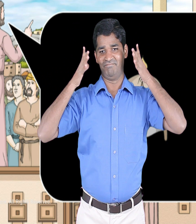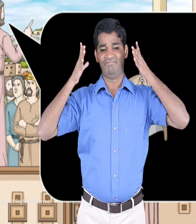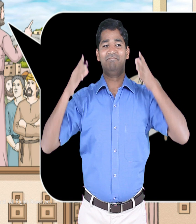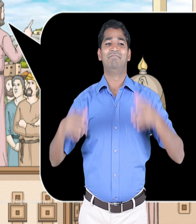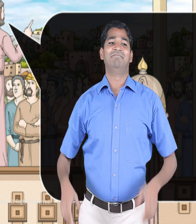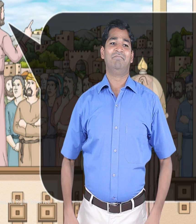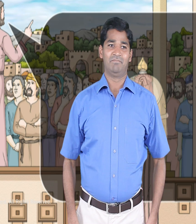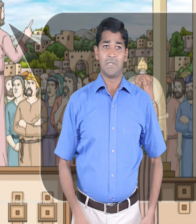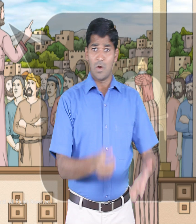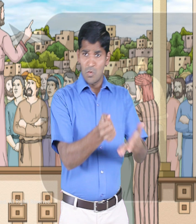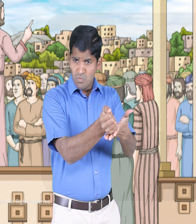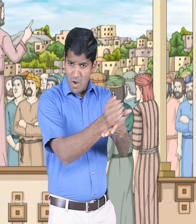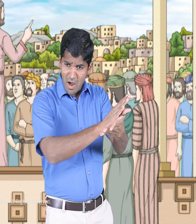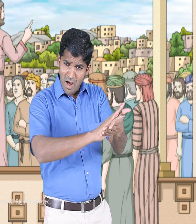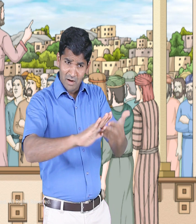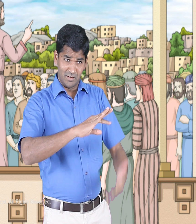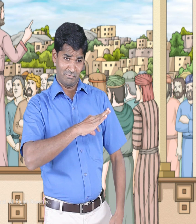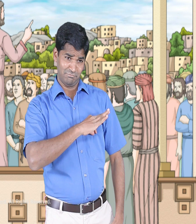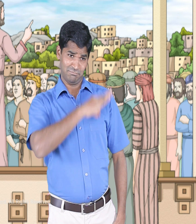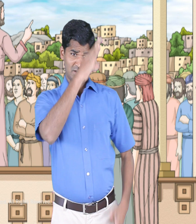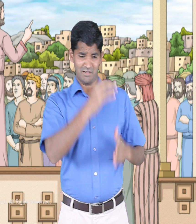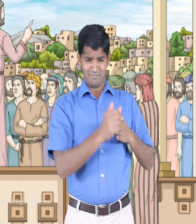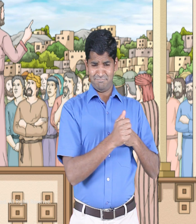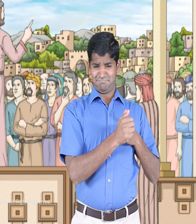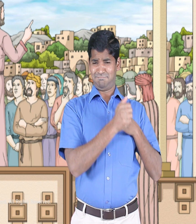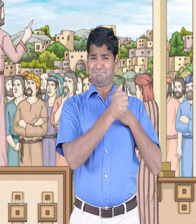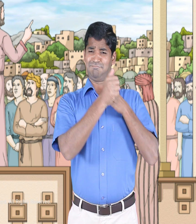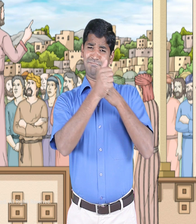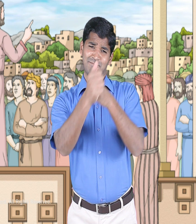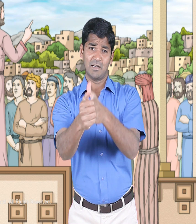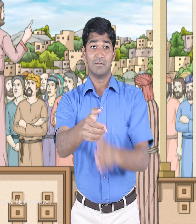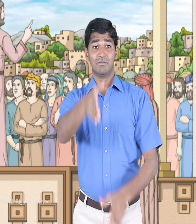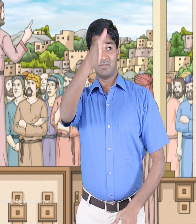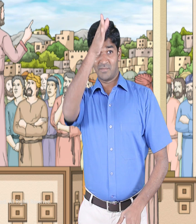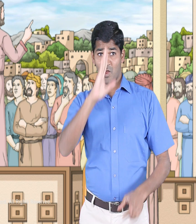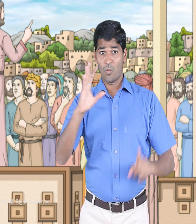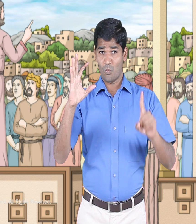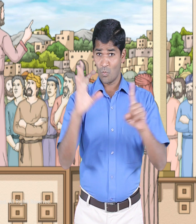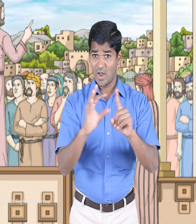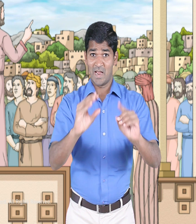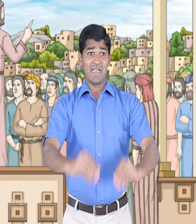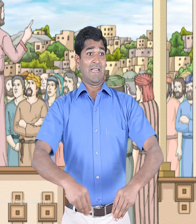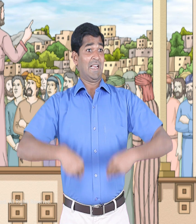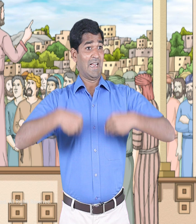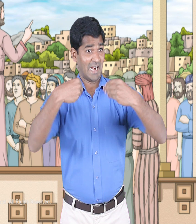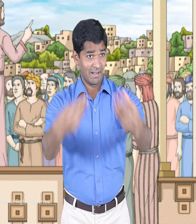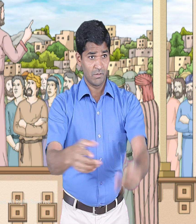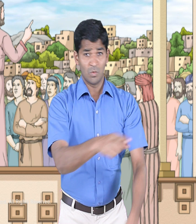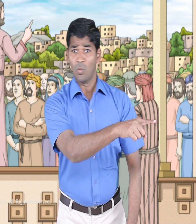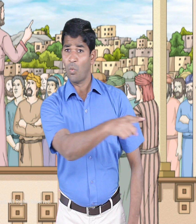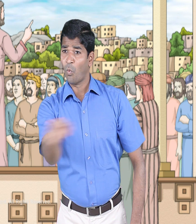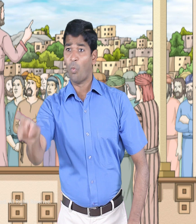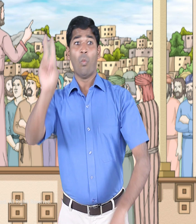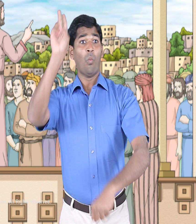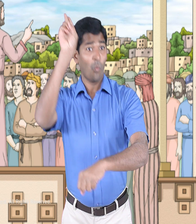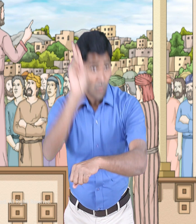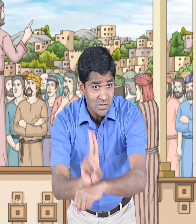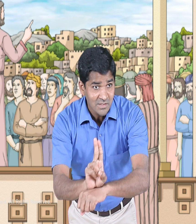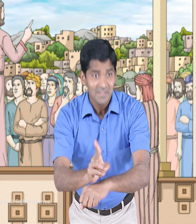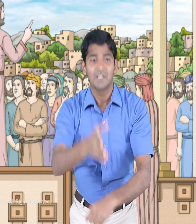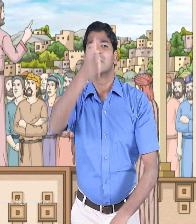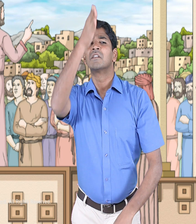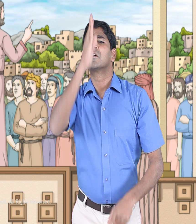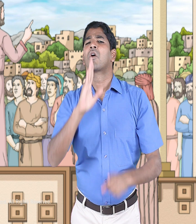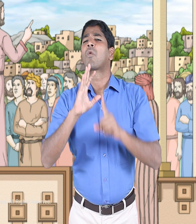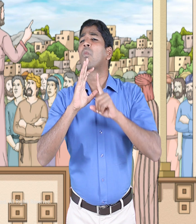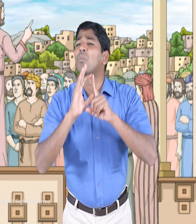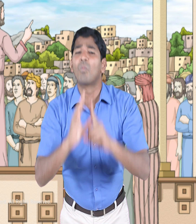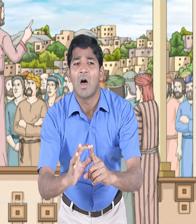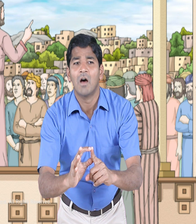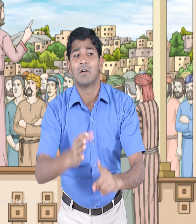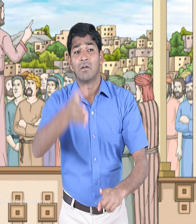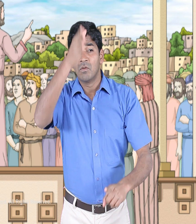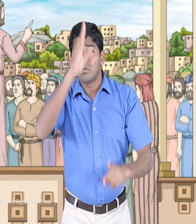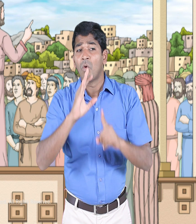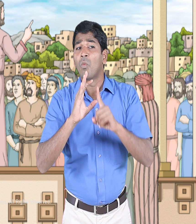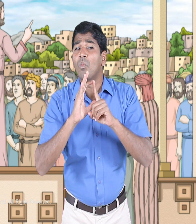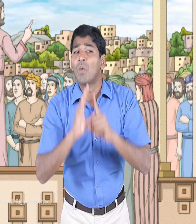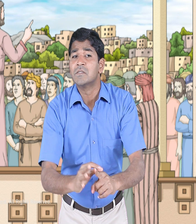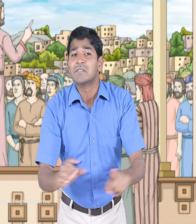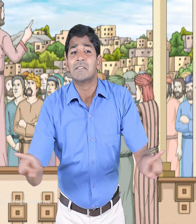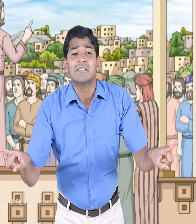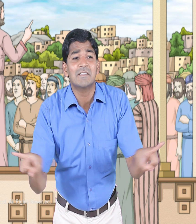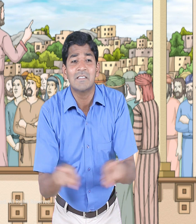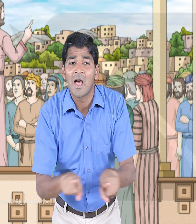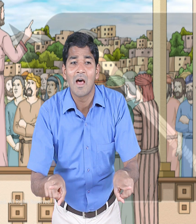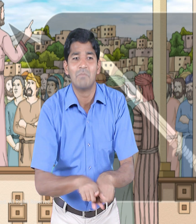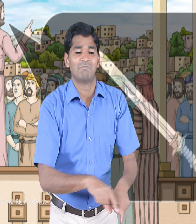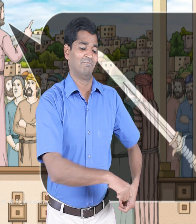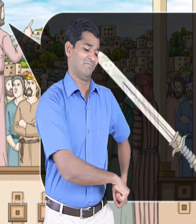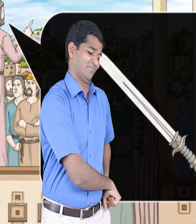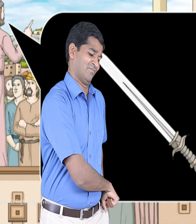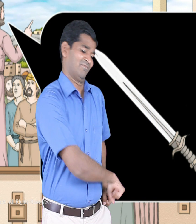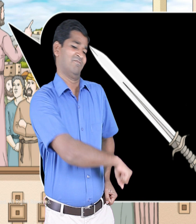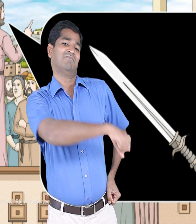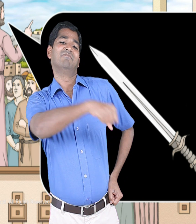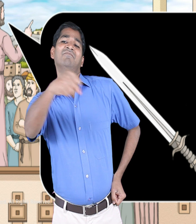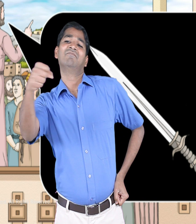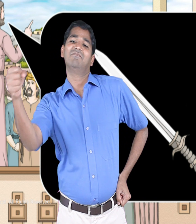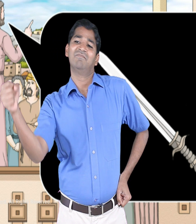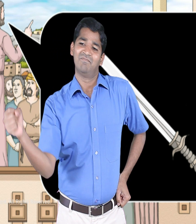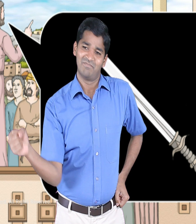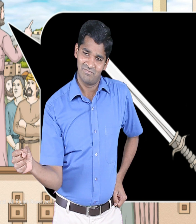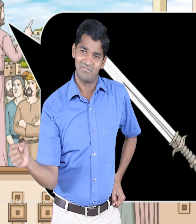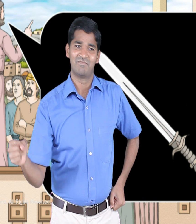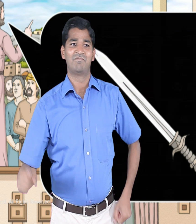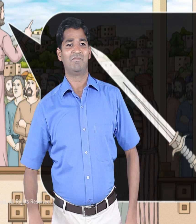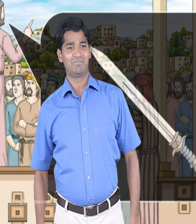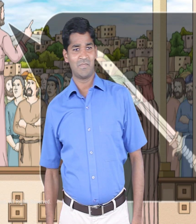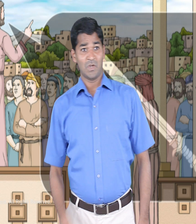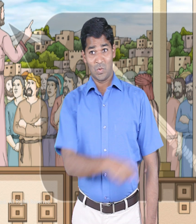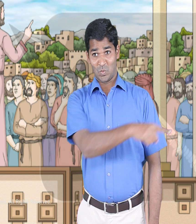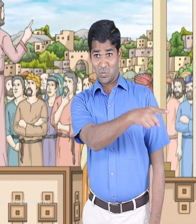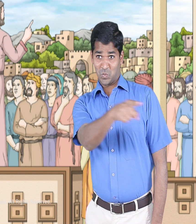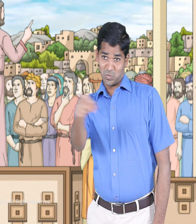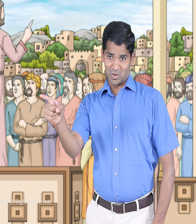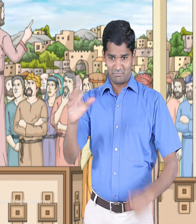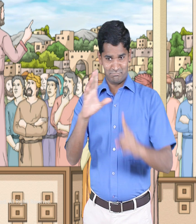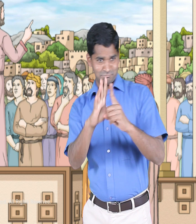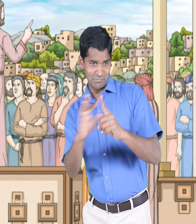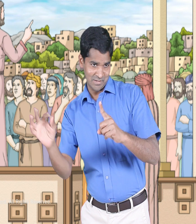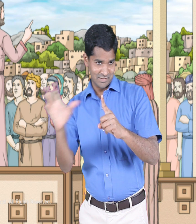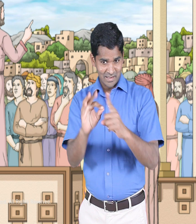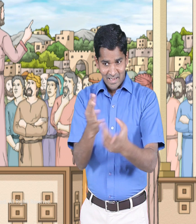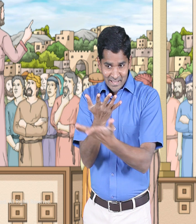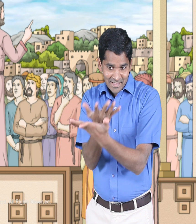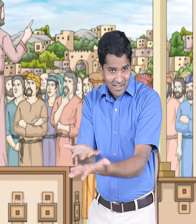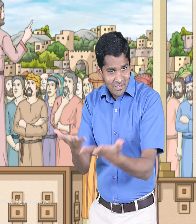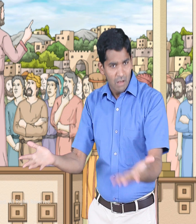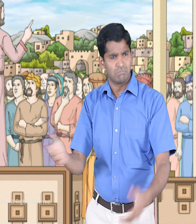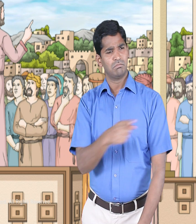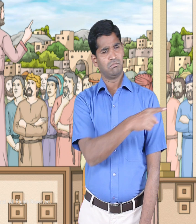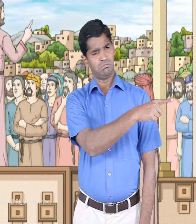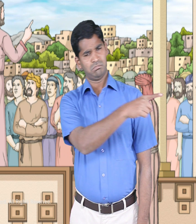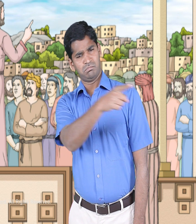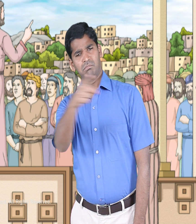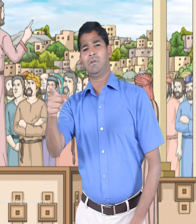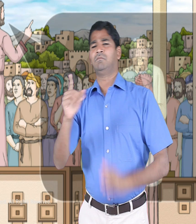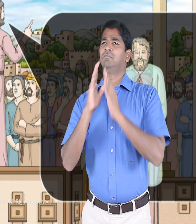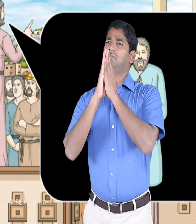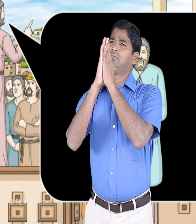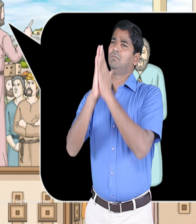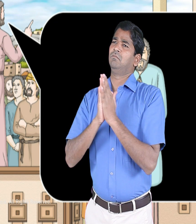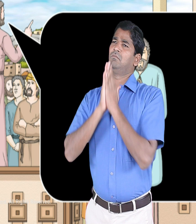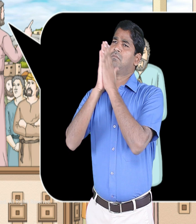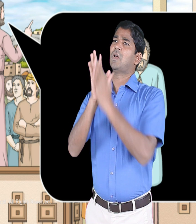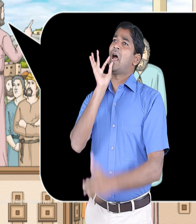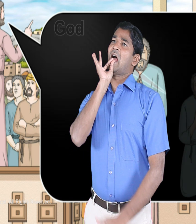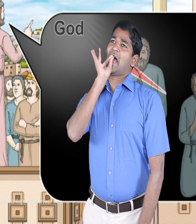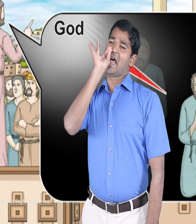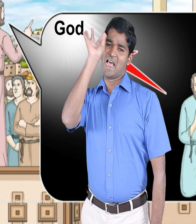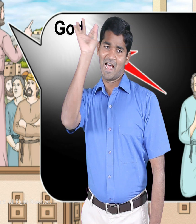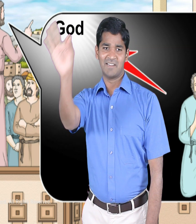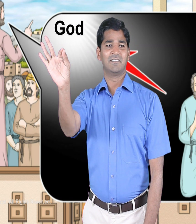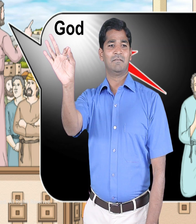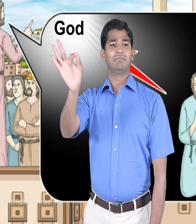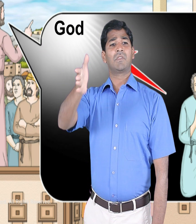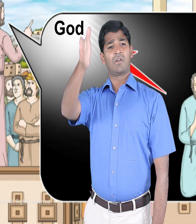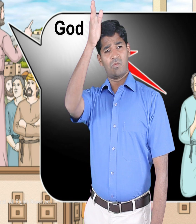And take the helmet of salvation and the sword of the Spirit, which is the word of God.